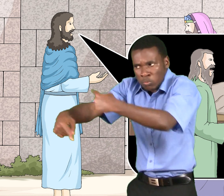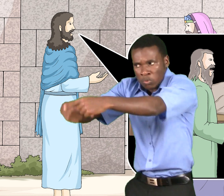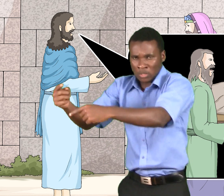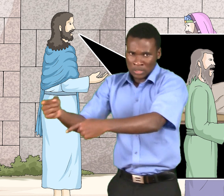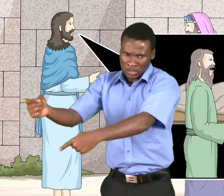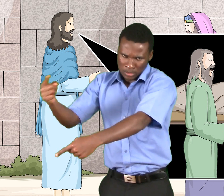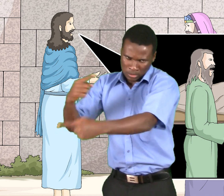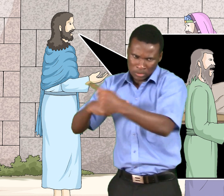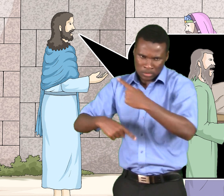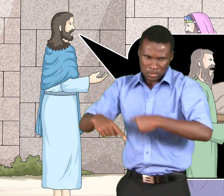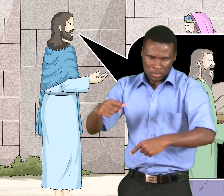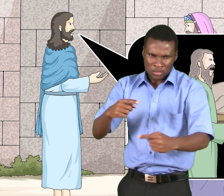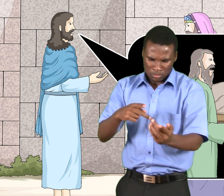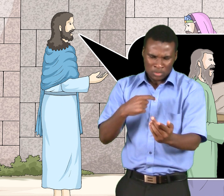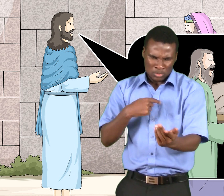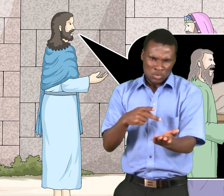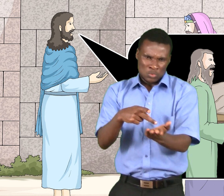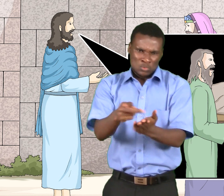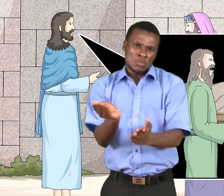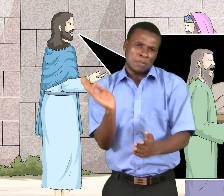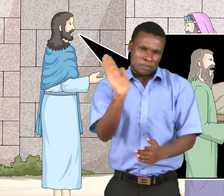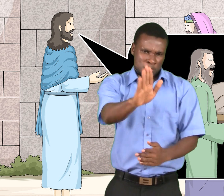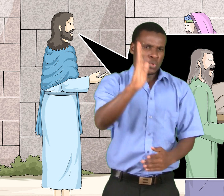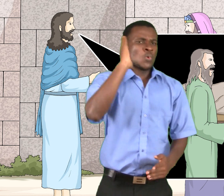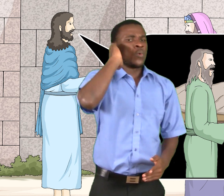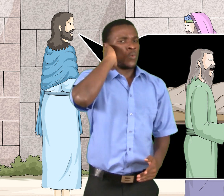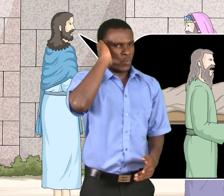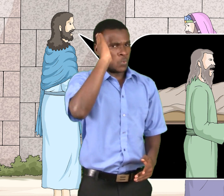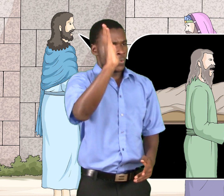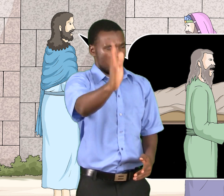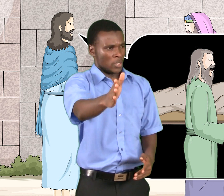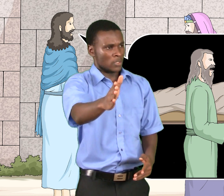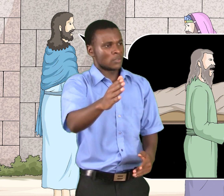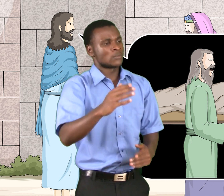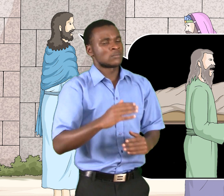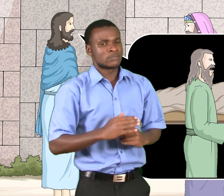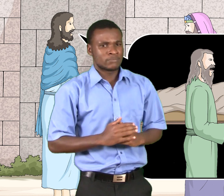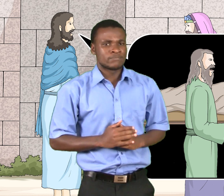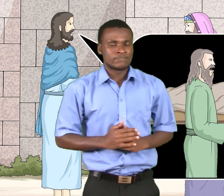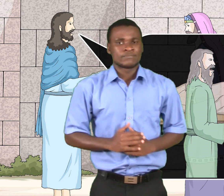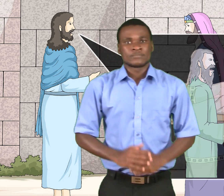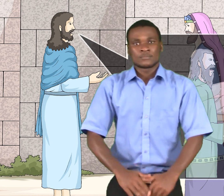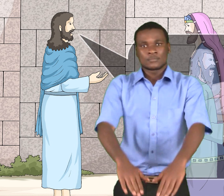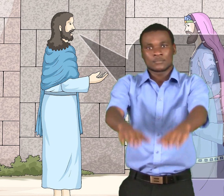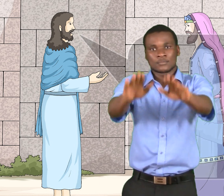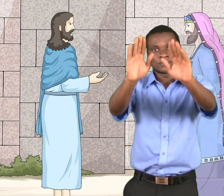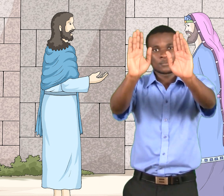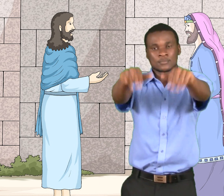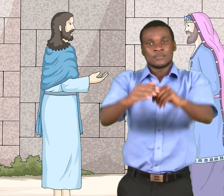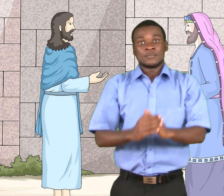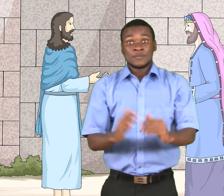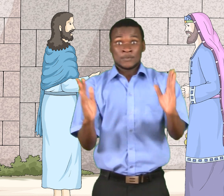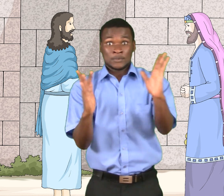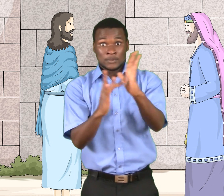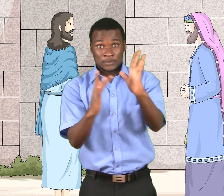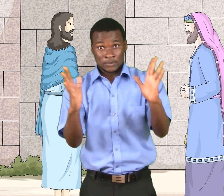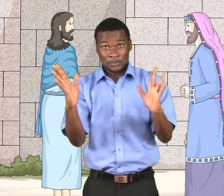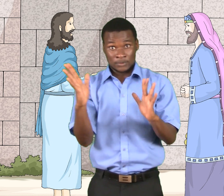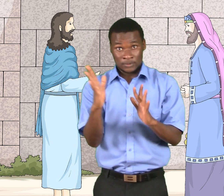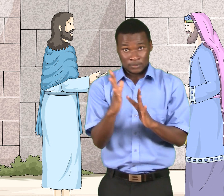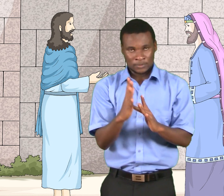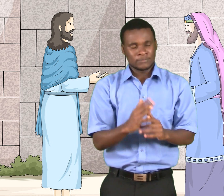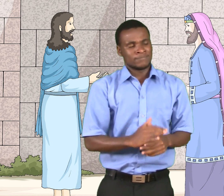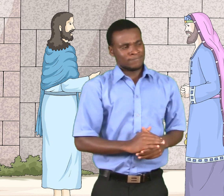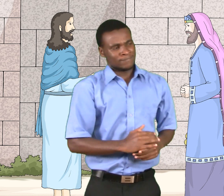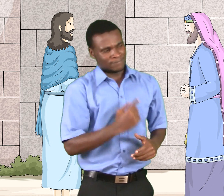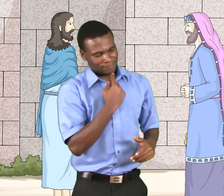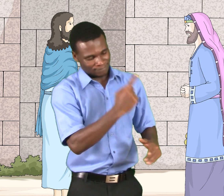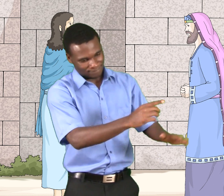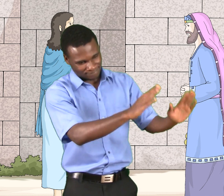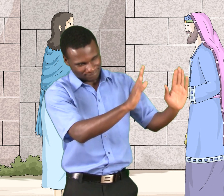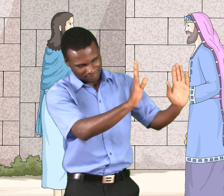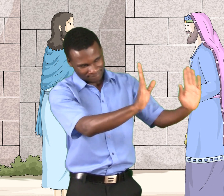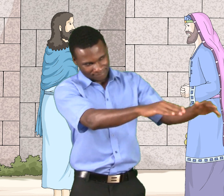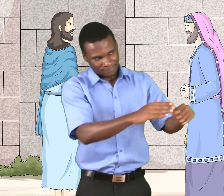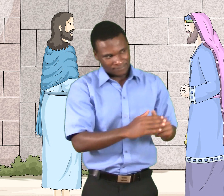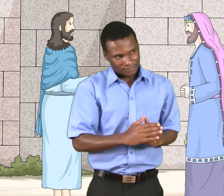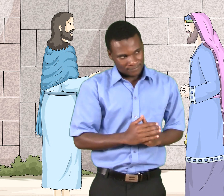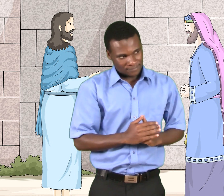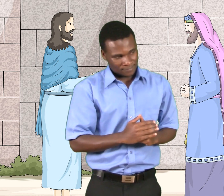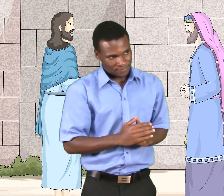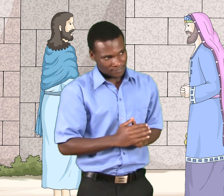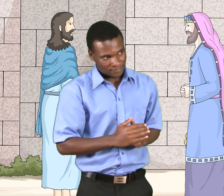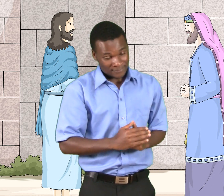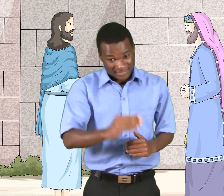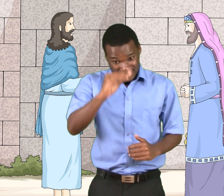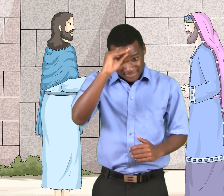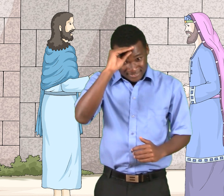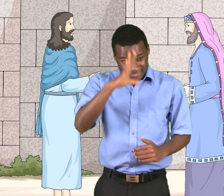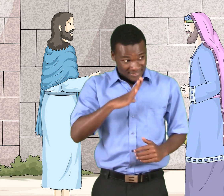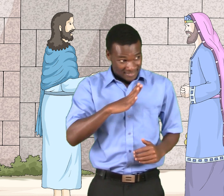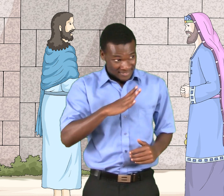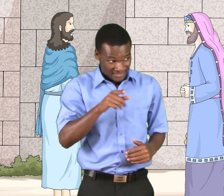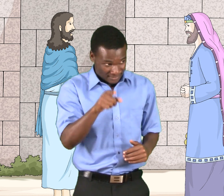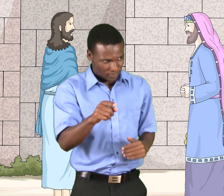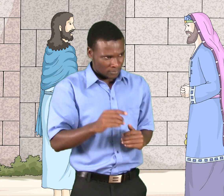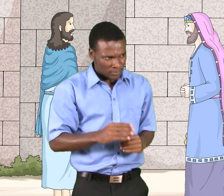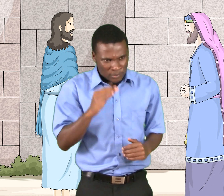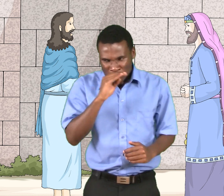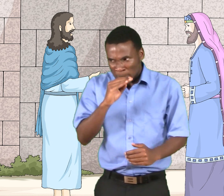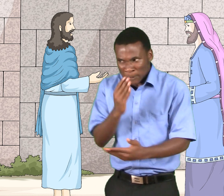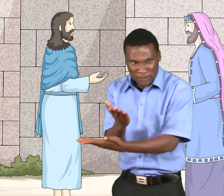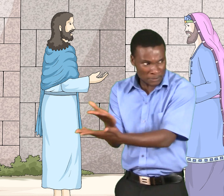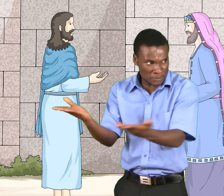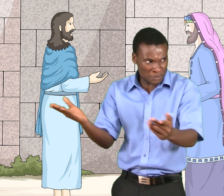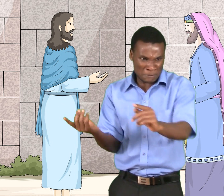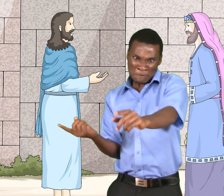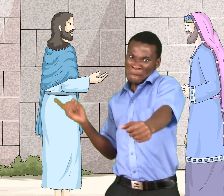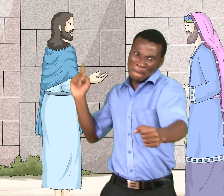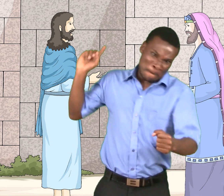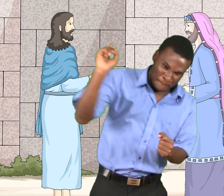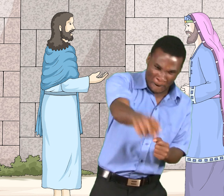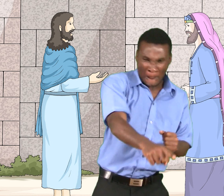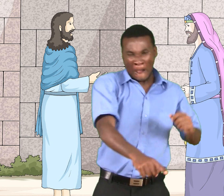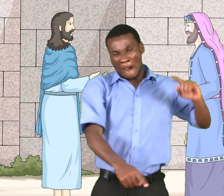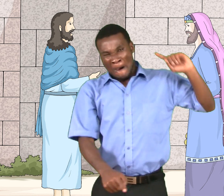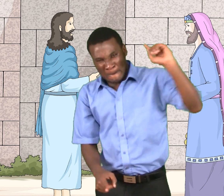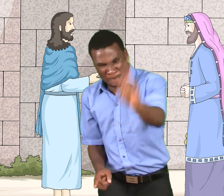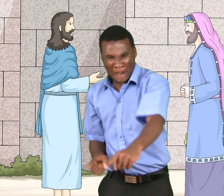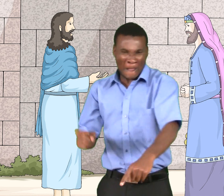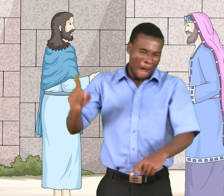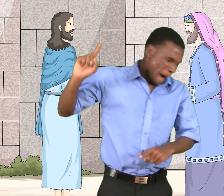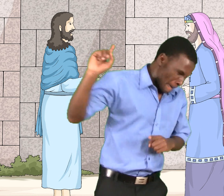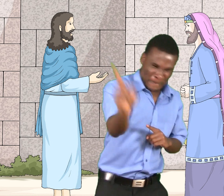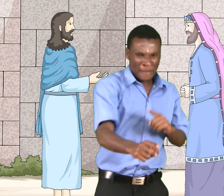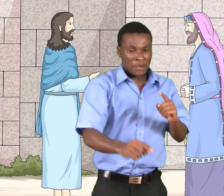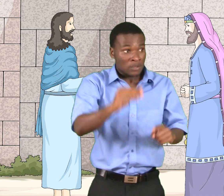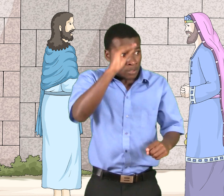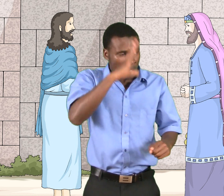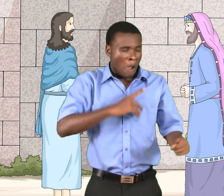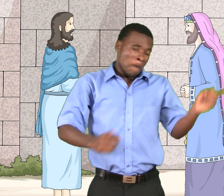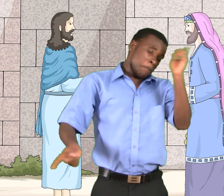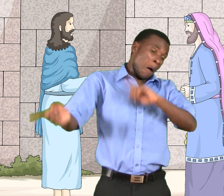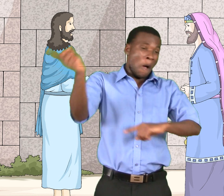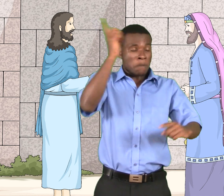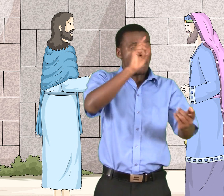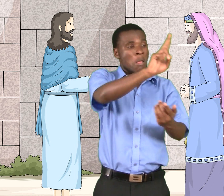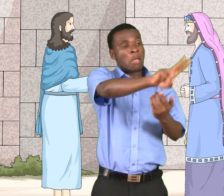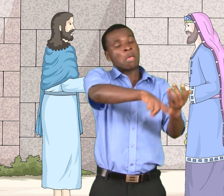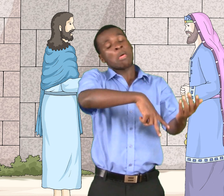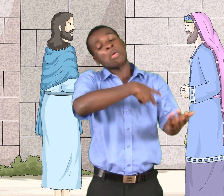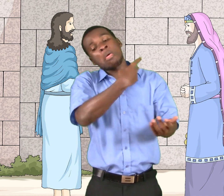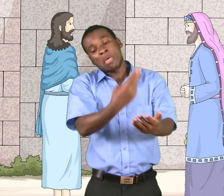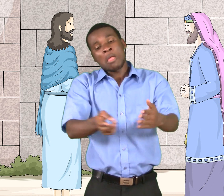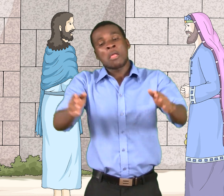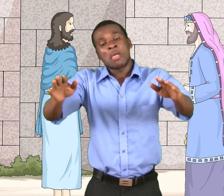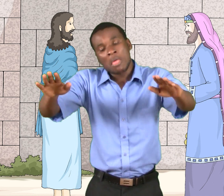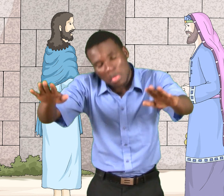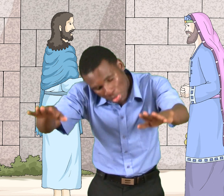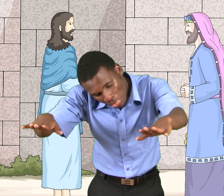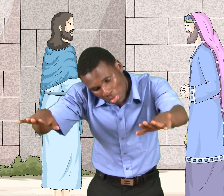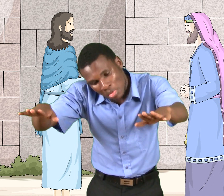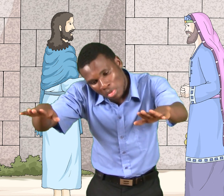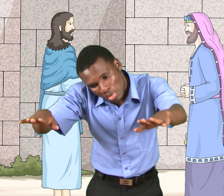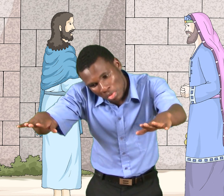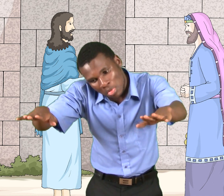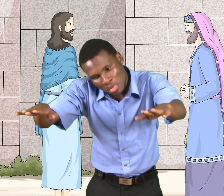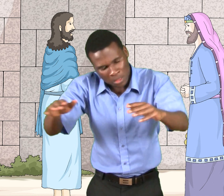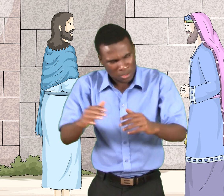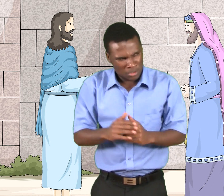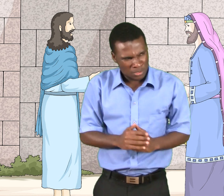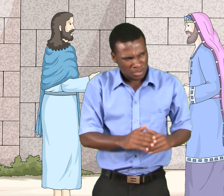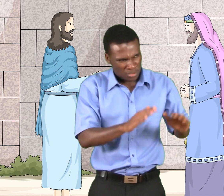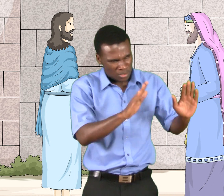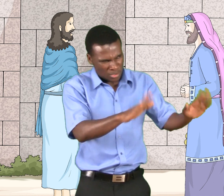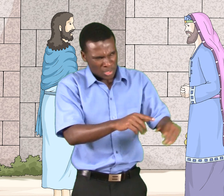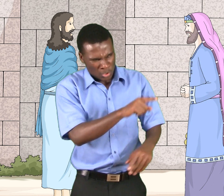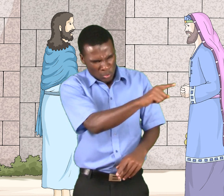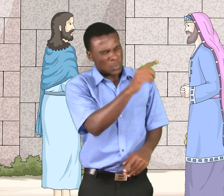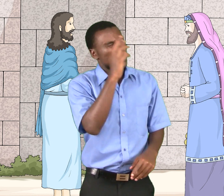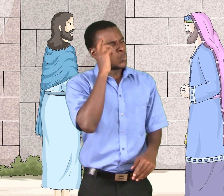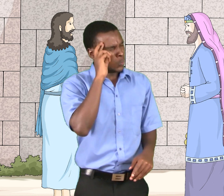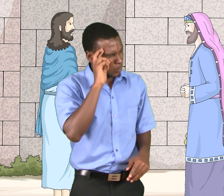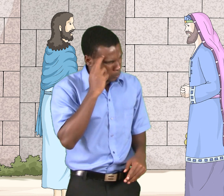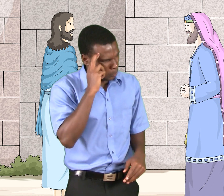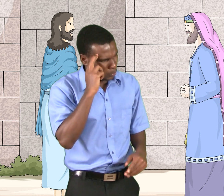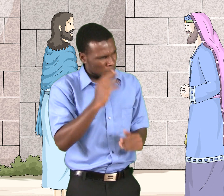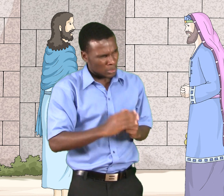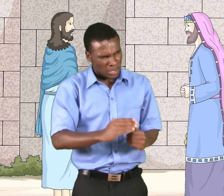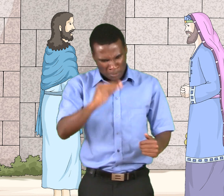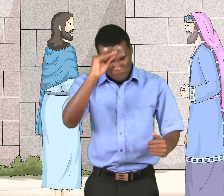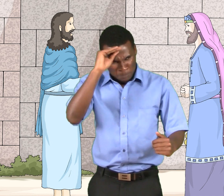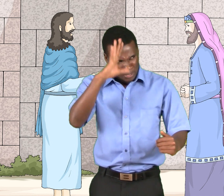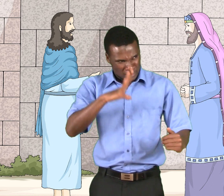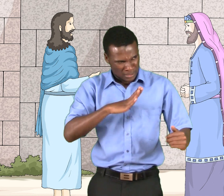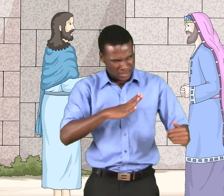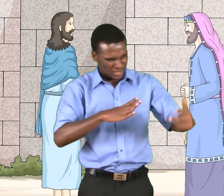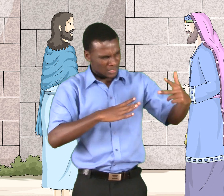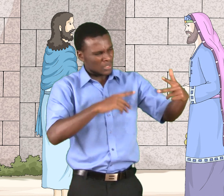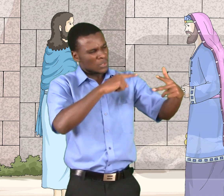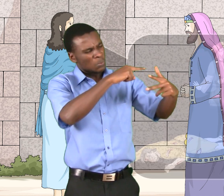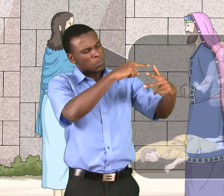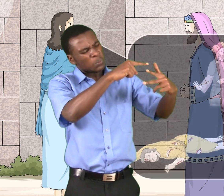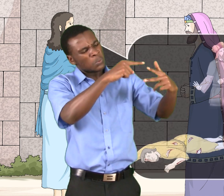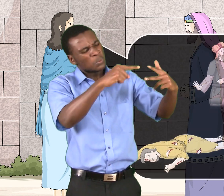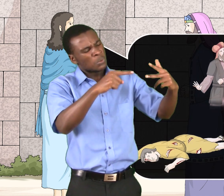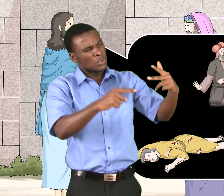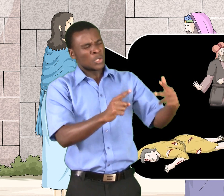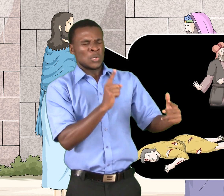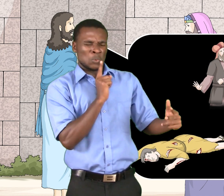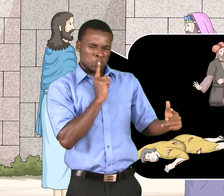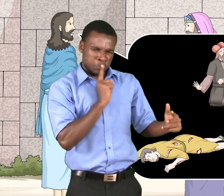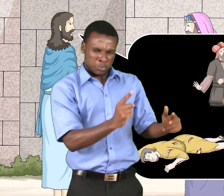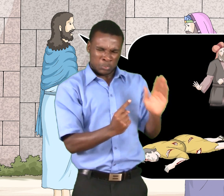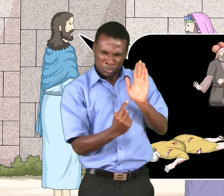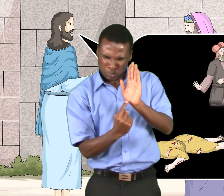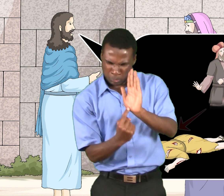‘Take care of him,’ he said, ‘and on my return I will repay you for any additional expense.’